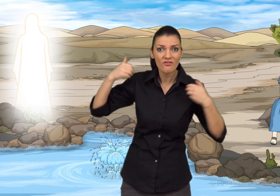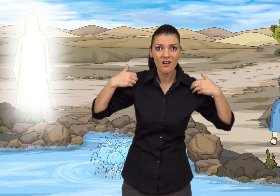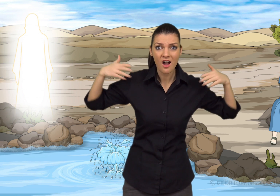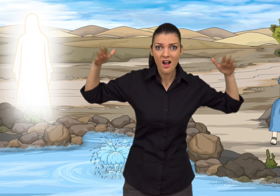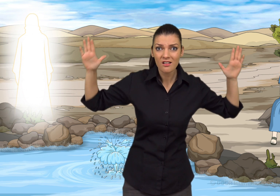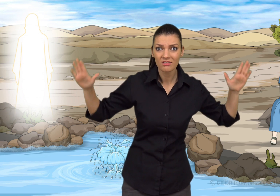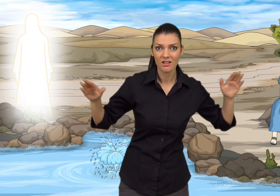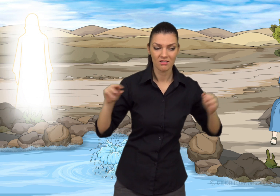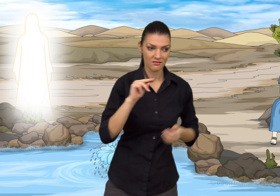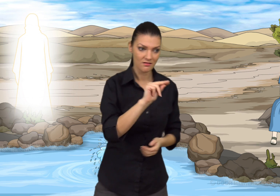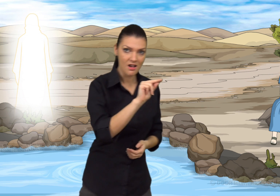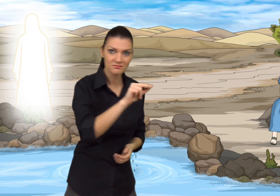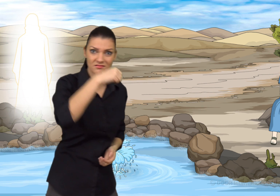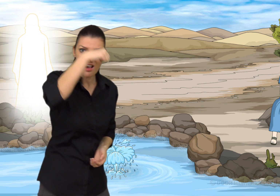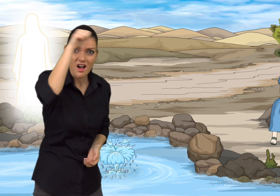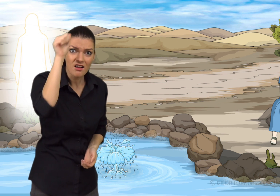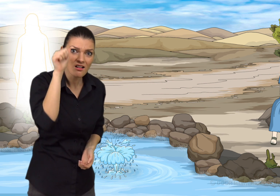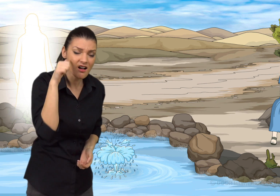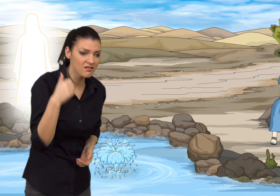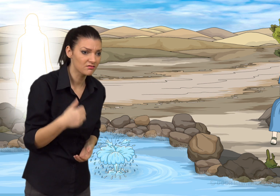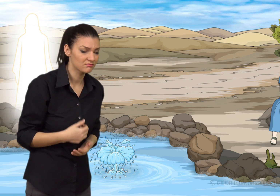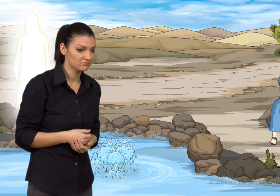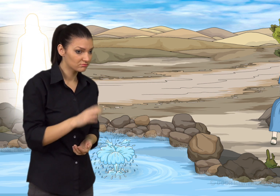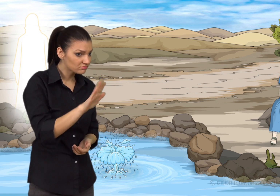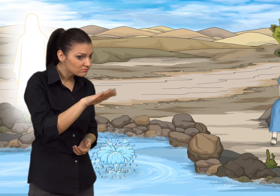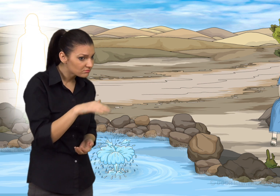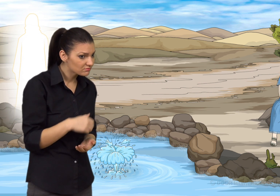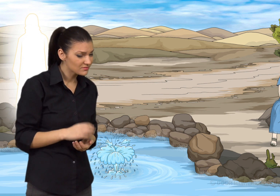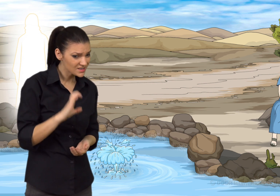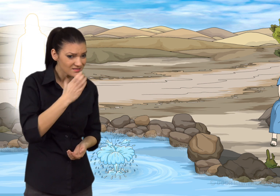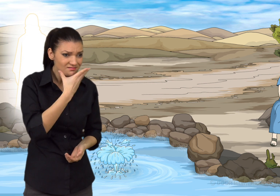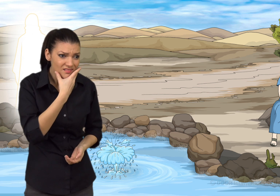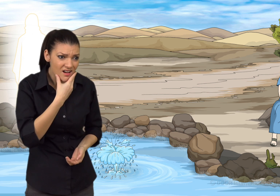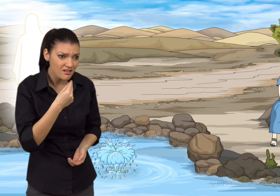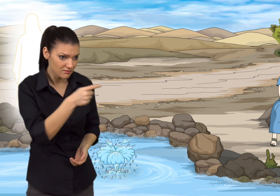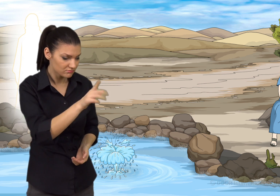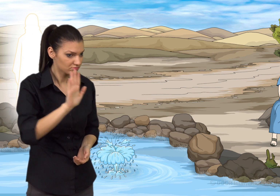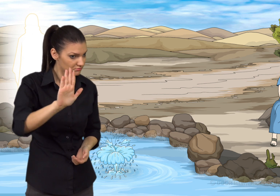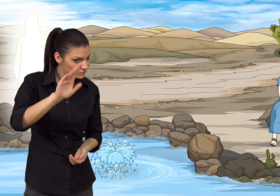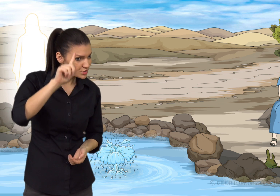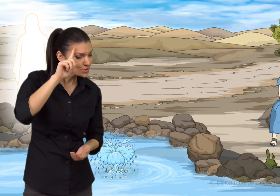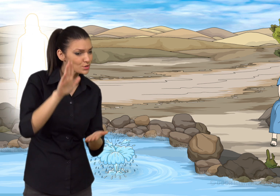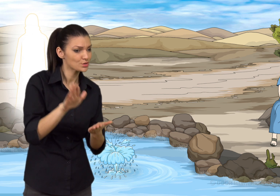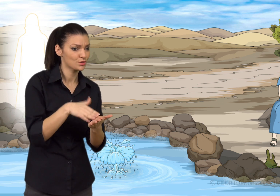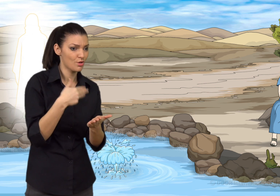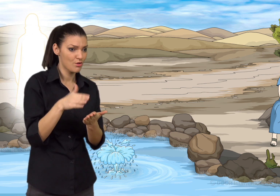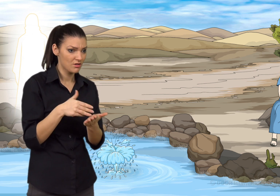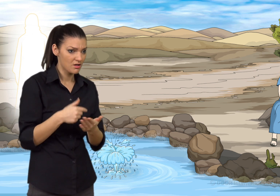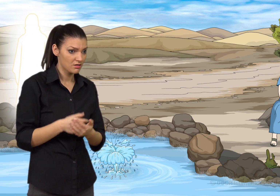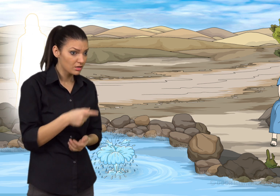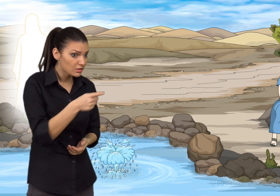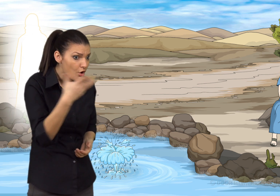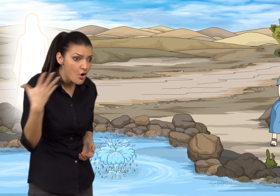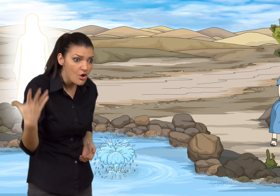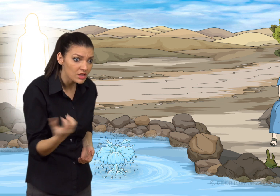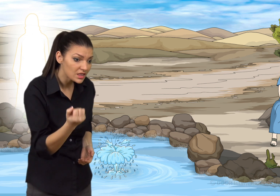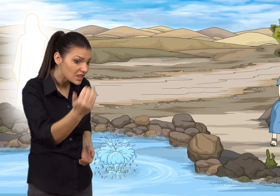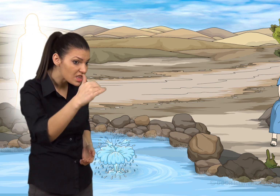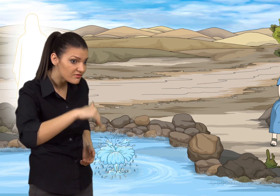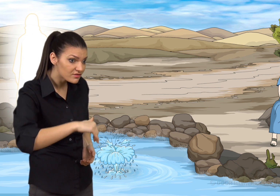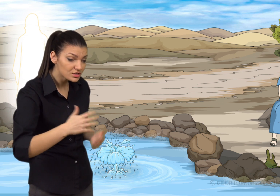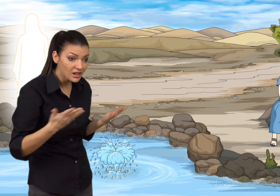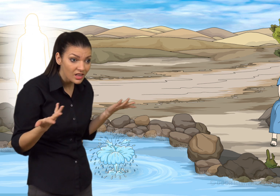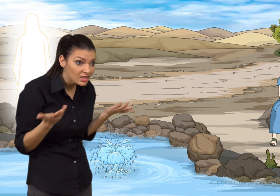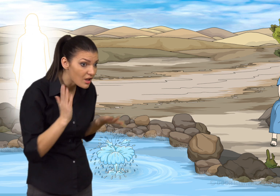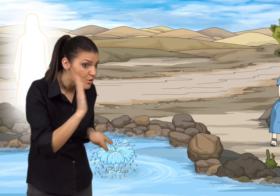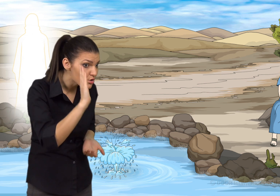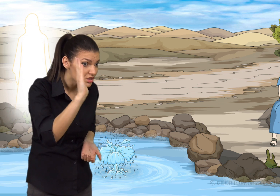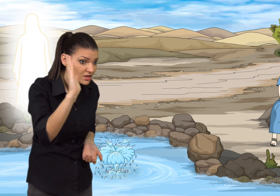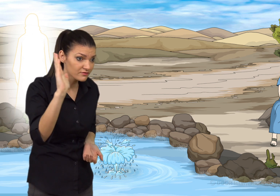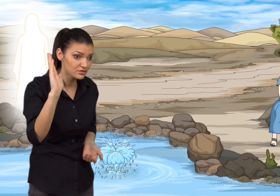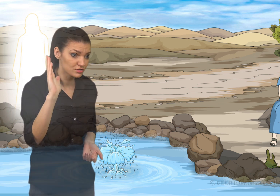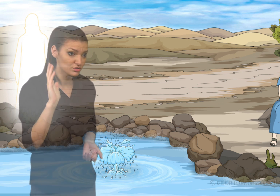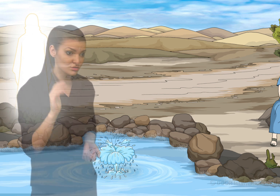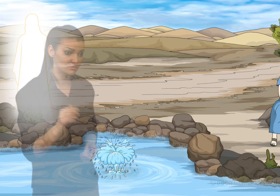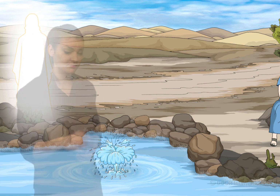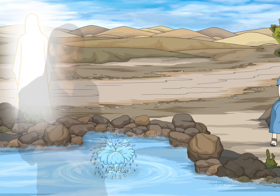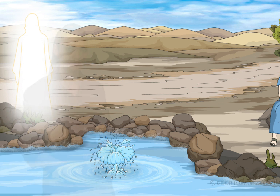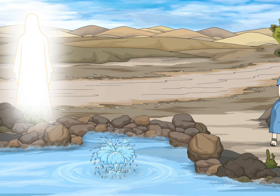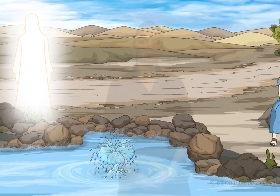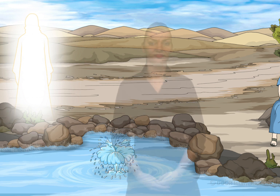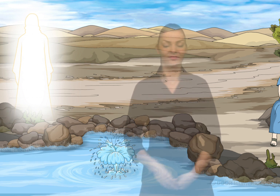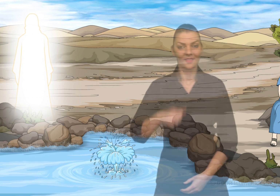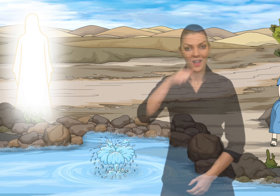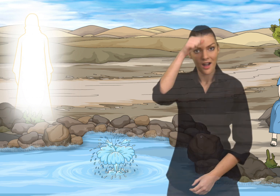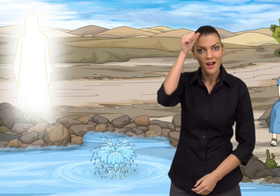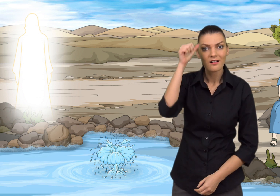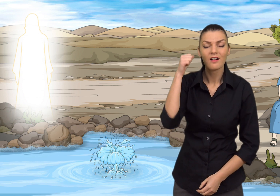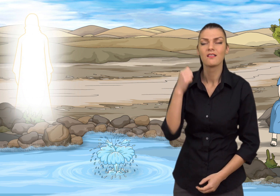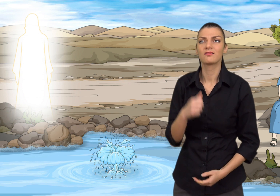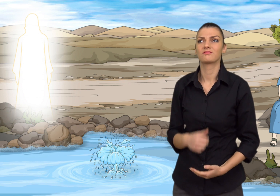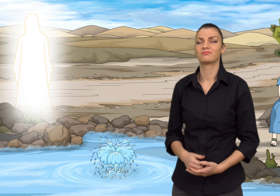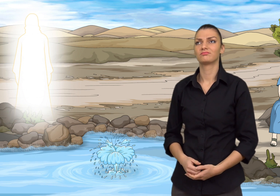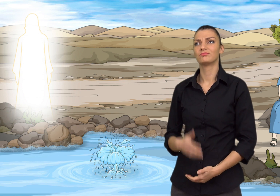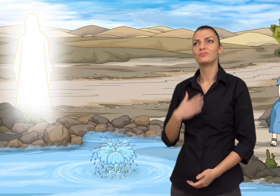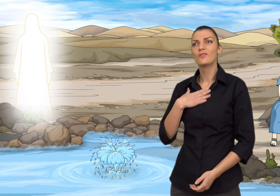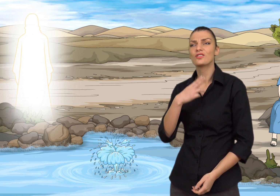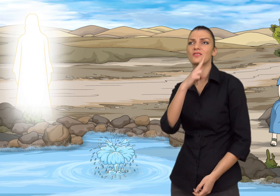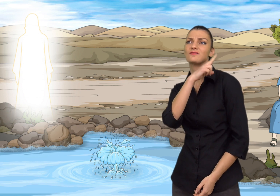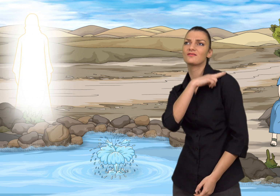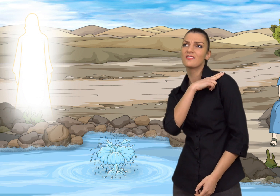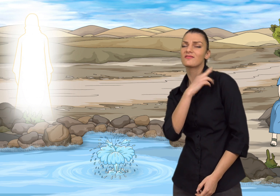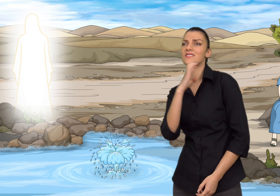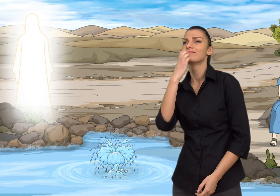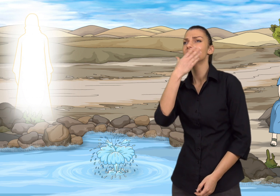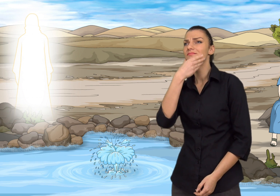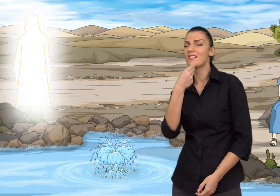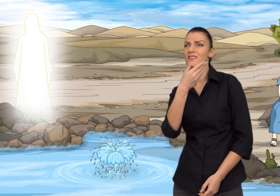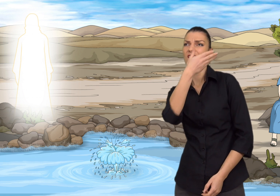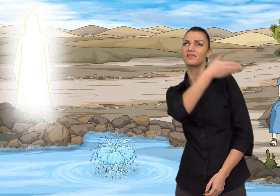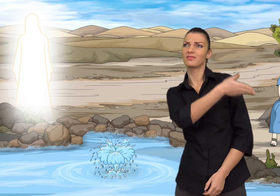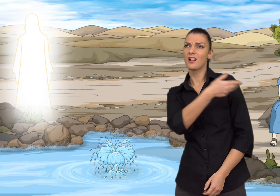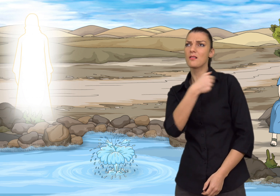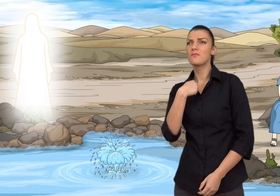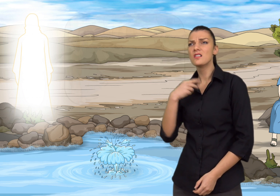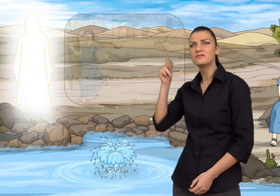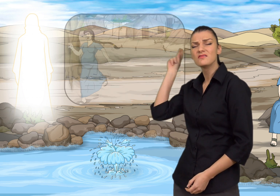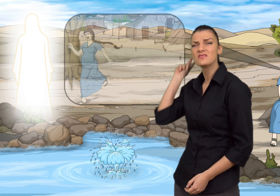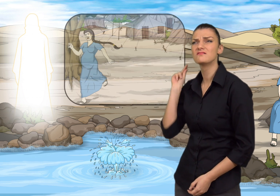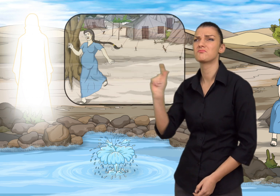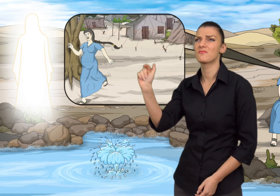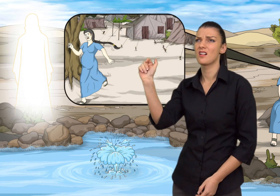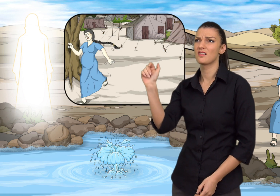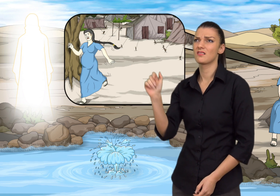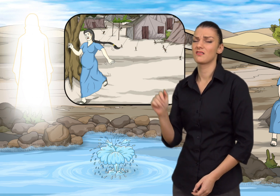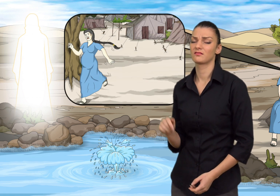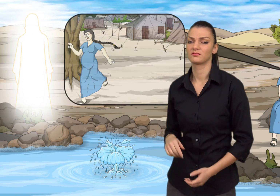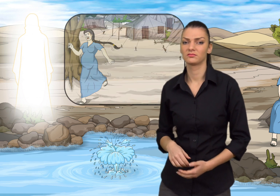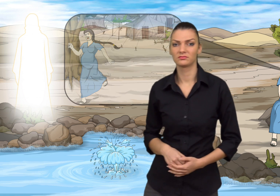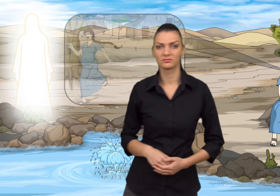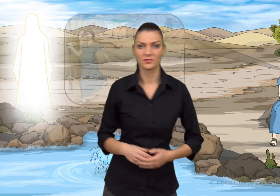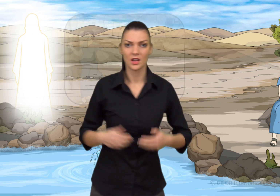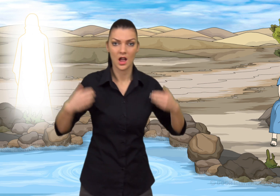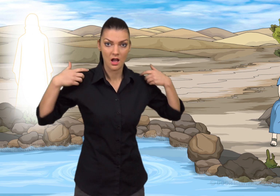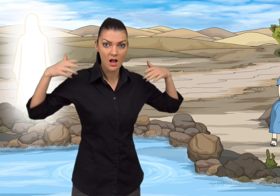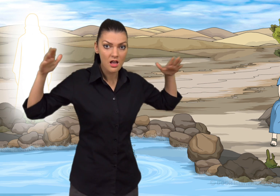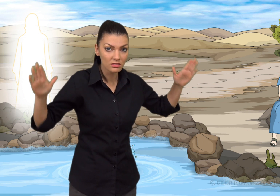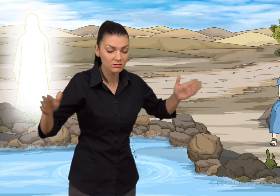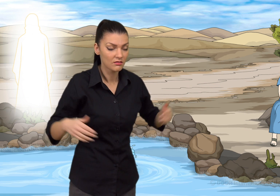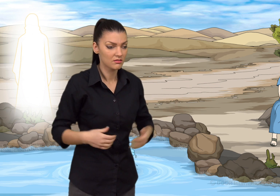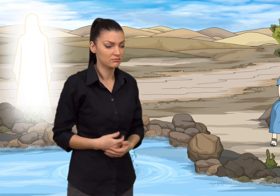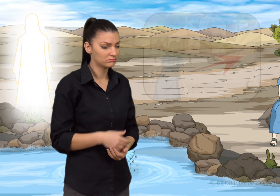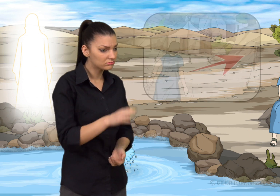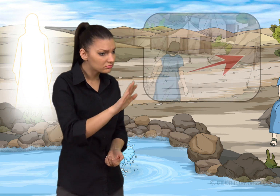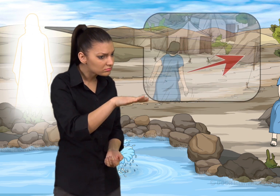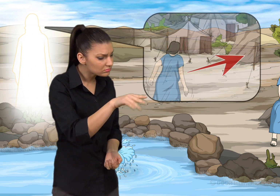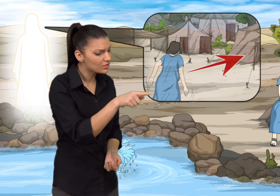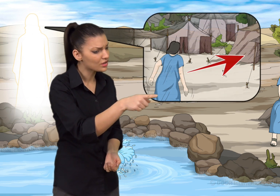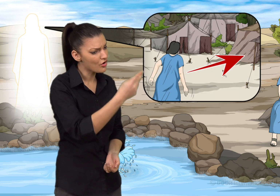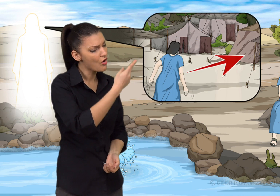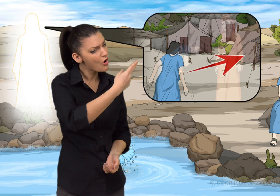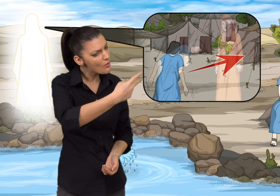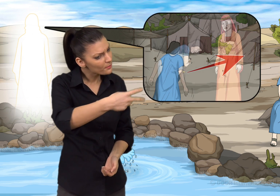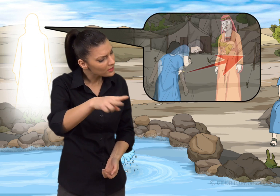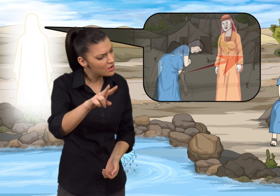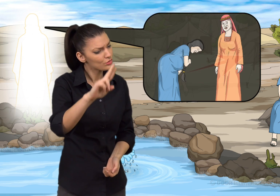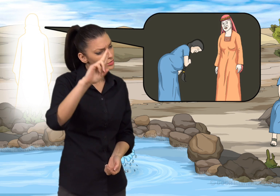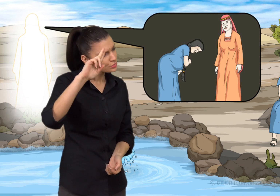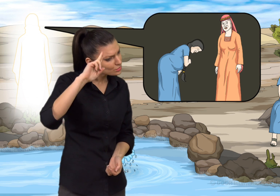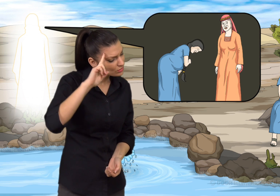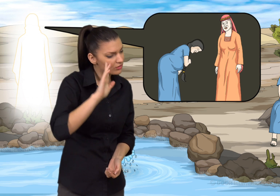“Hagar, servant of Sarai,” he said, “where have you come from, and where are you going?” “I am running away from my mistress Sarai,” she replied.